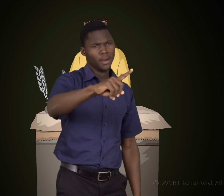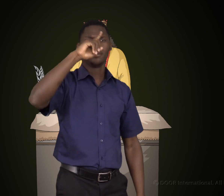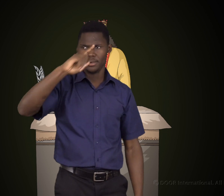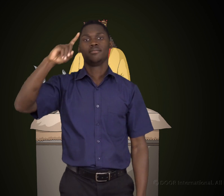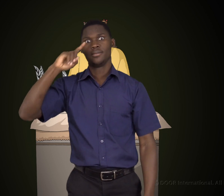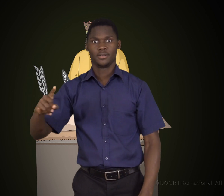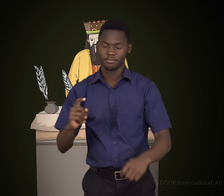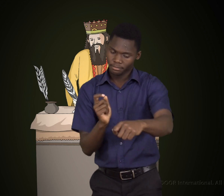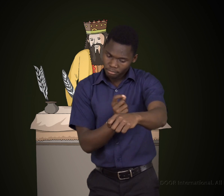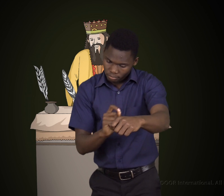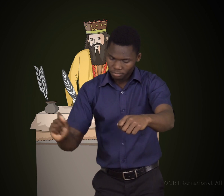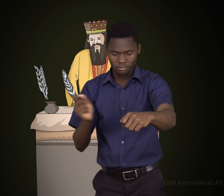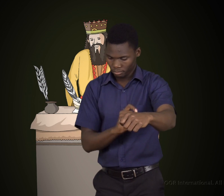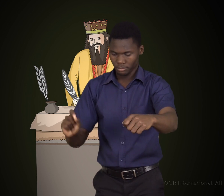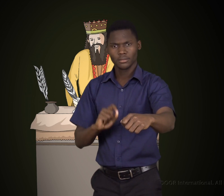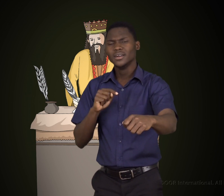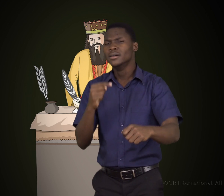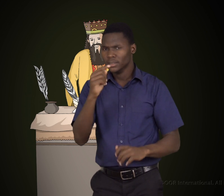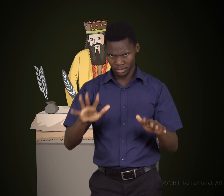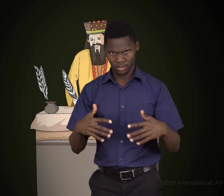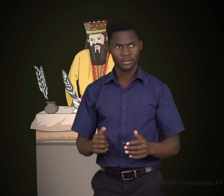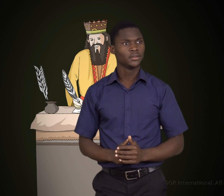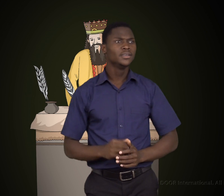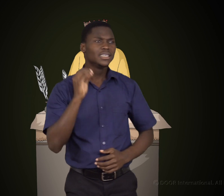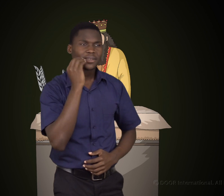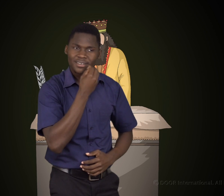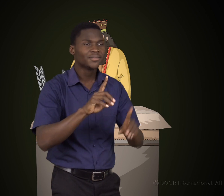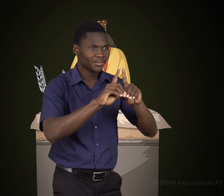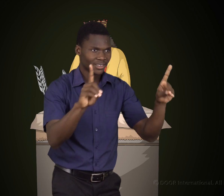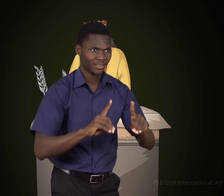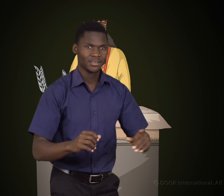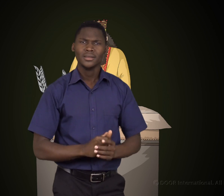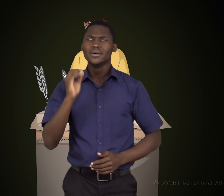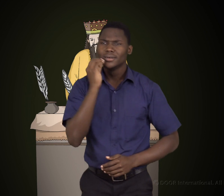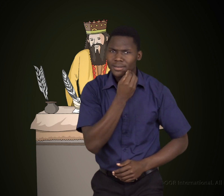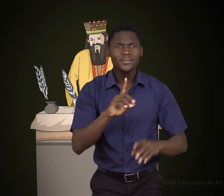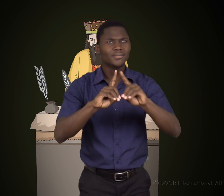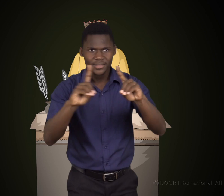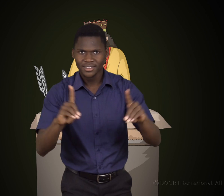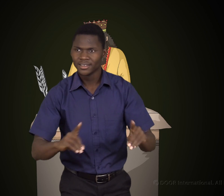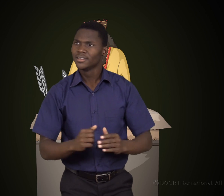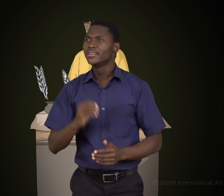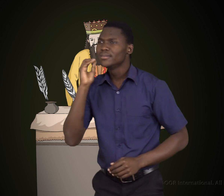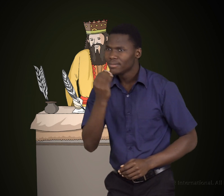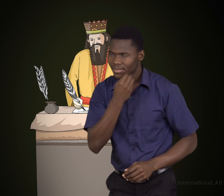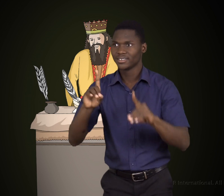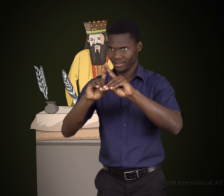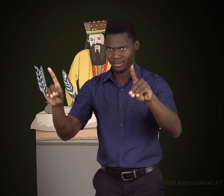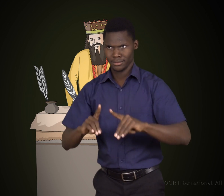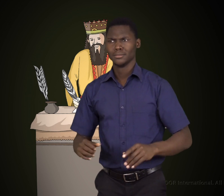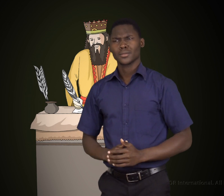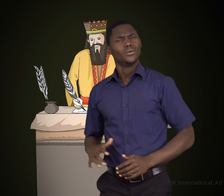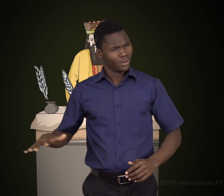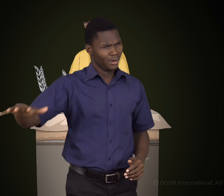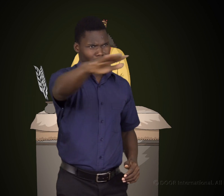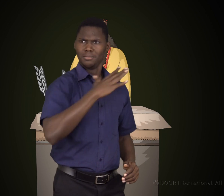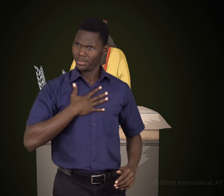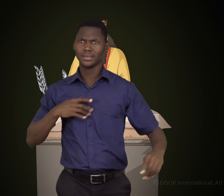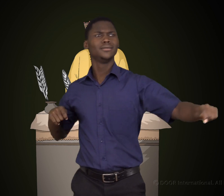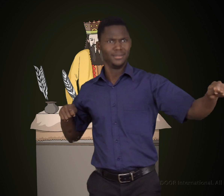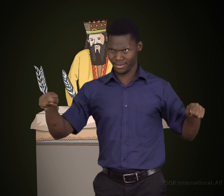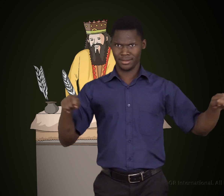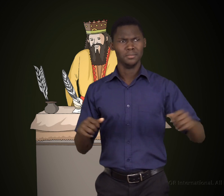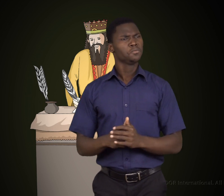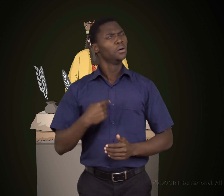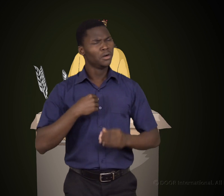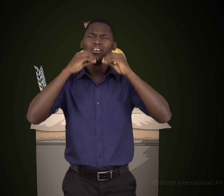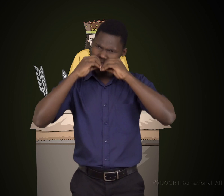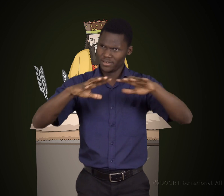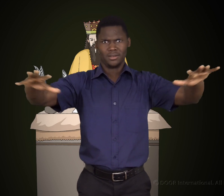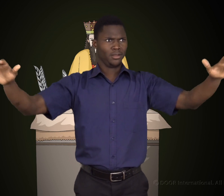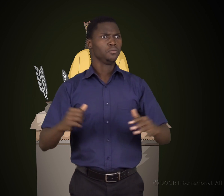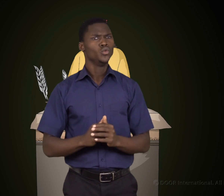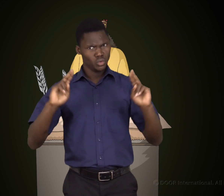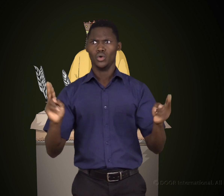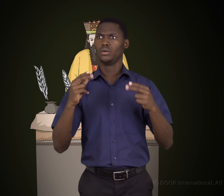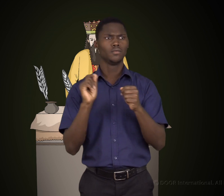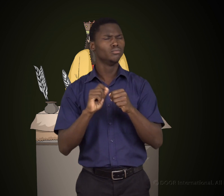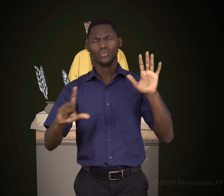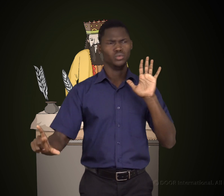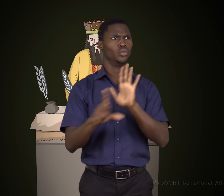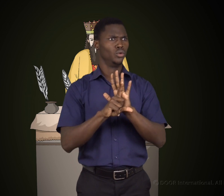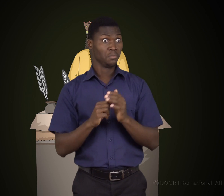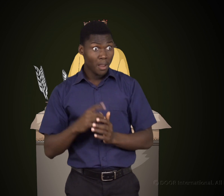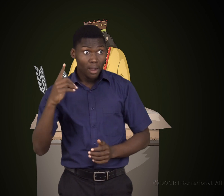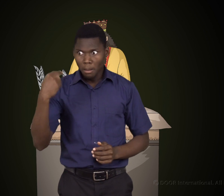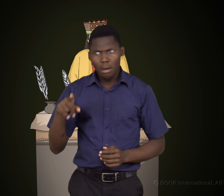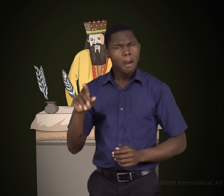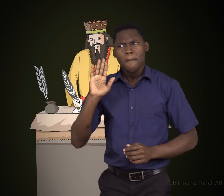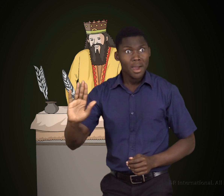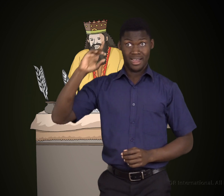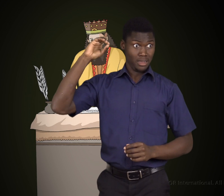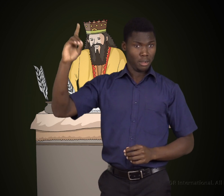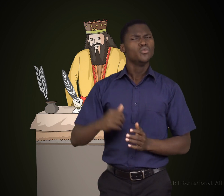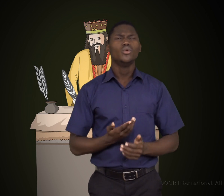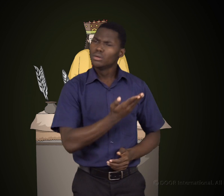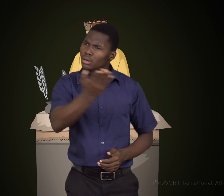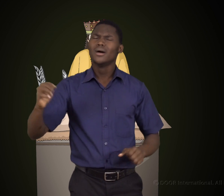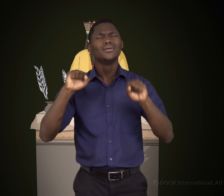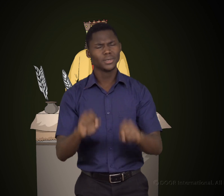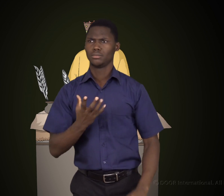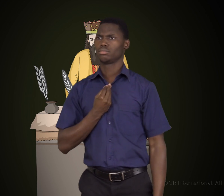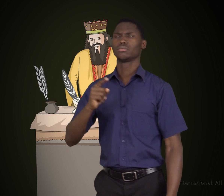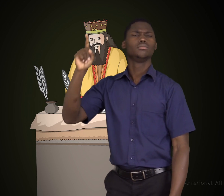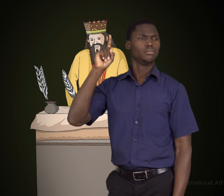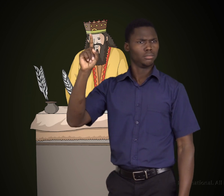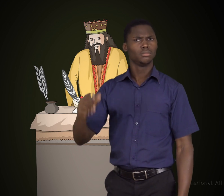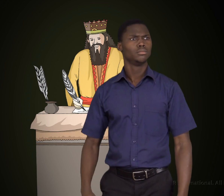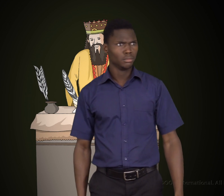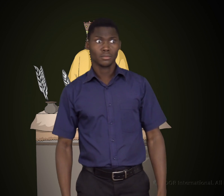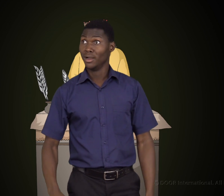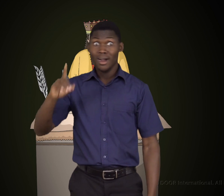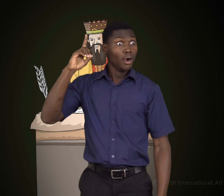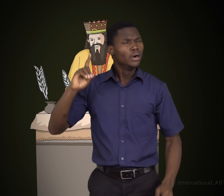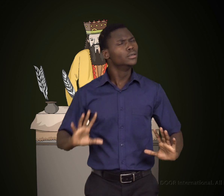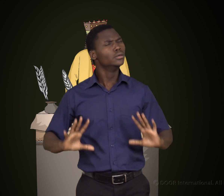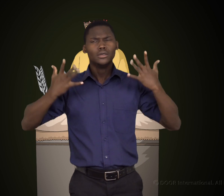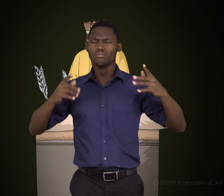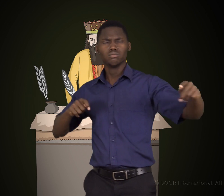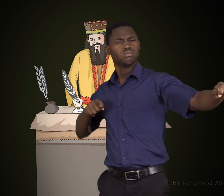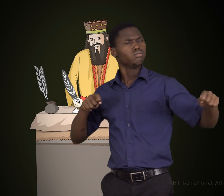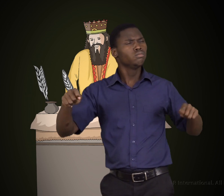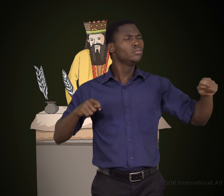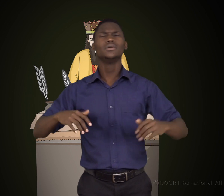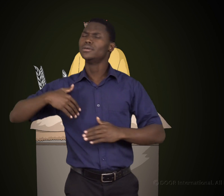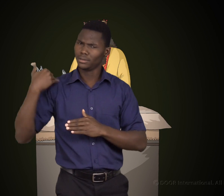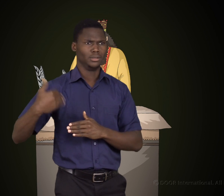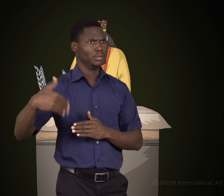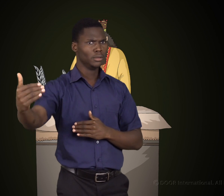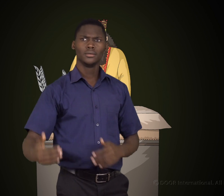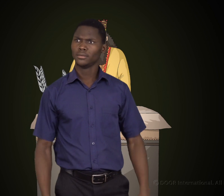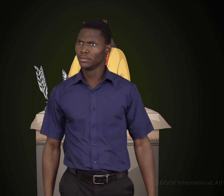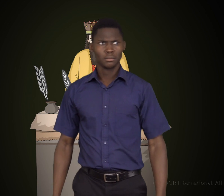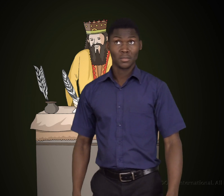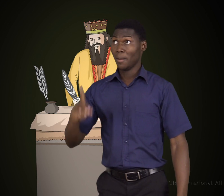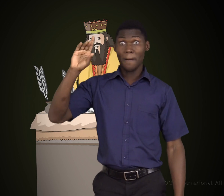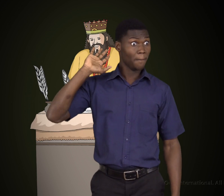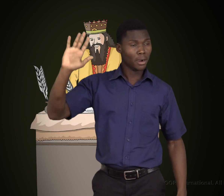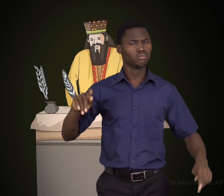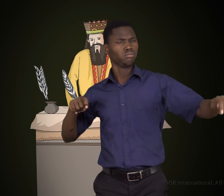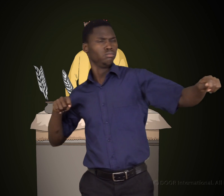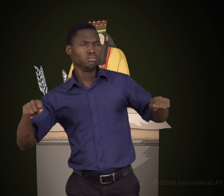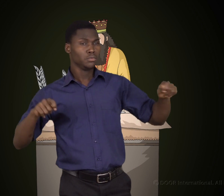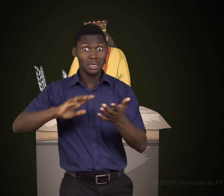I hereby decree that in every part of my kingdom, men are to tremble in fear before the God of Daniel: For He is the living God, and He endures forever;